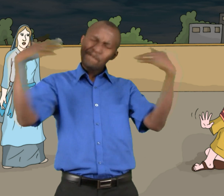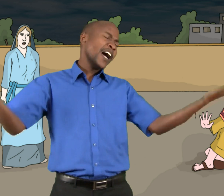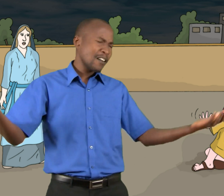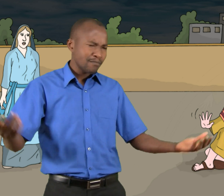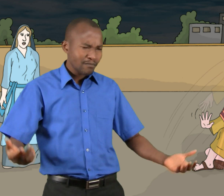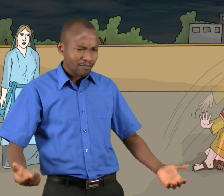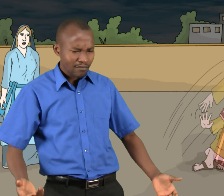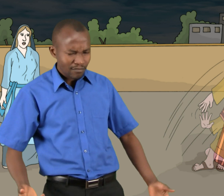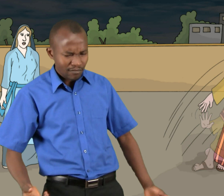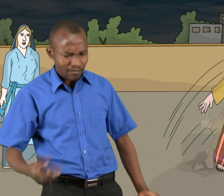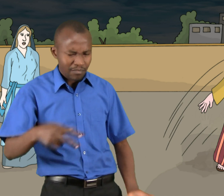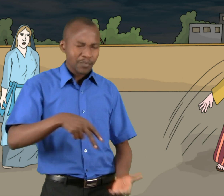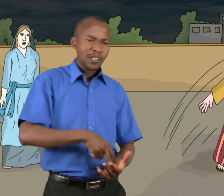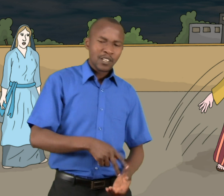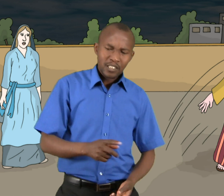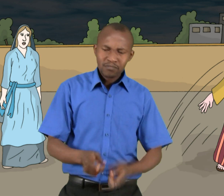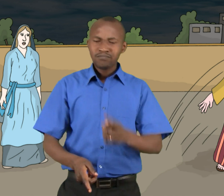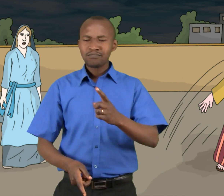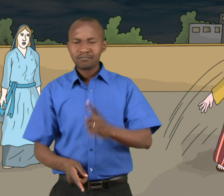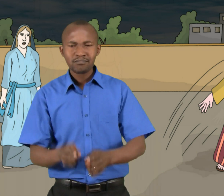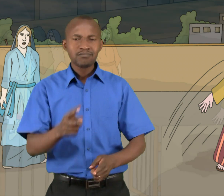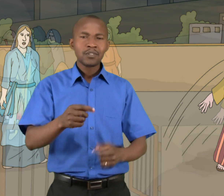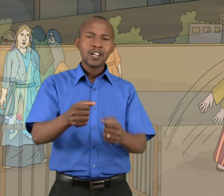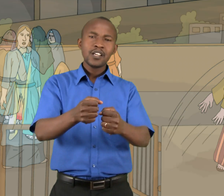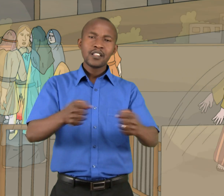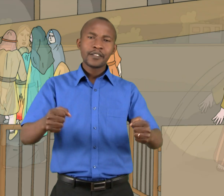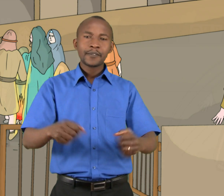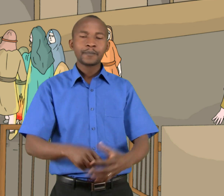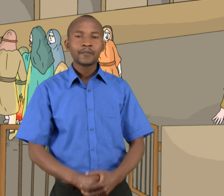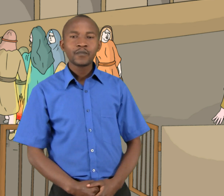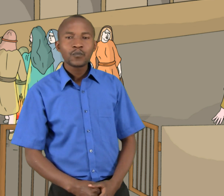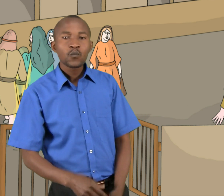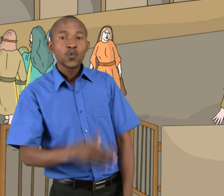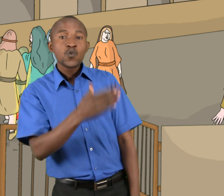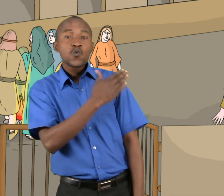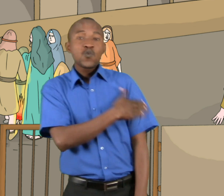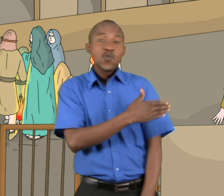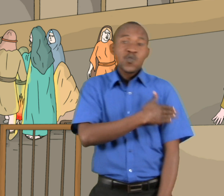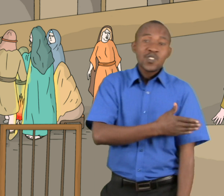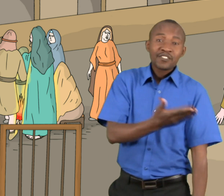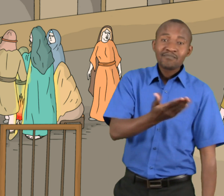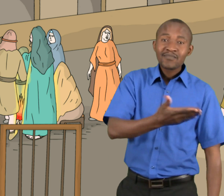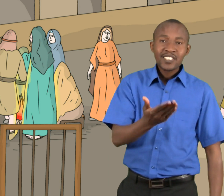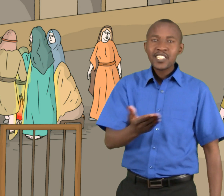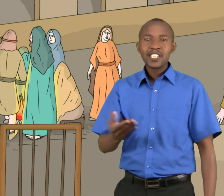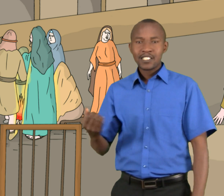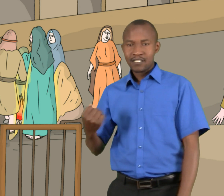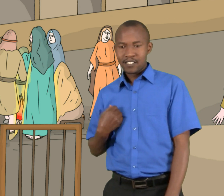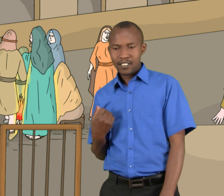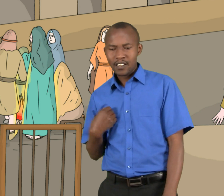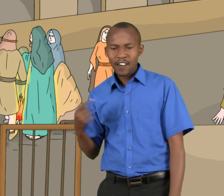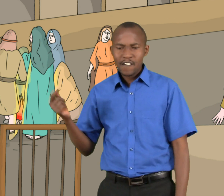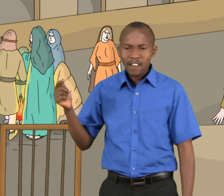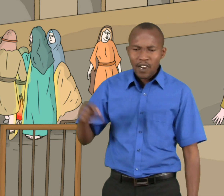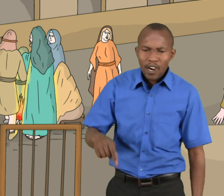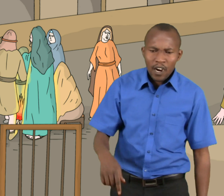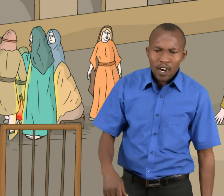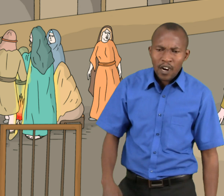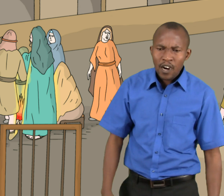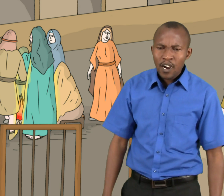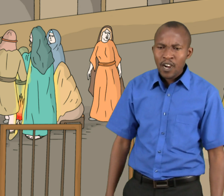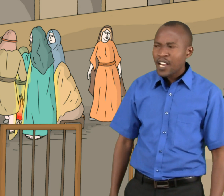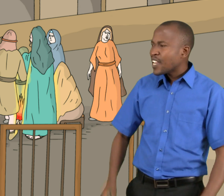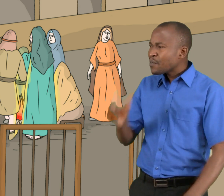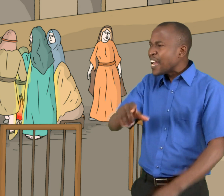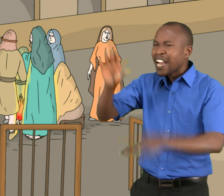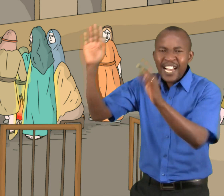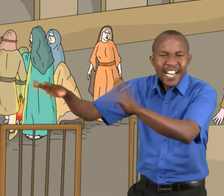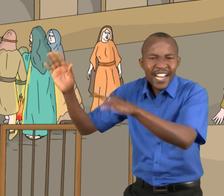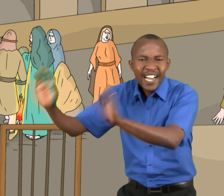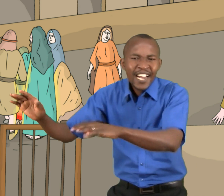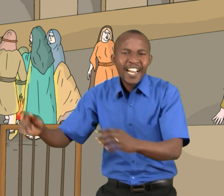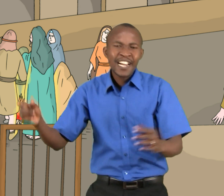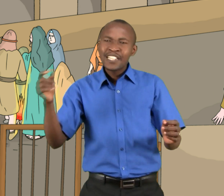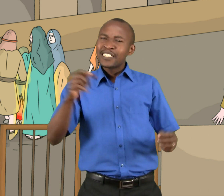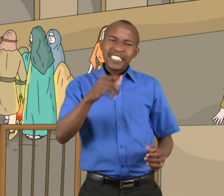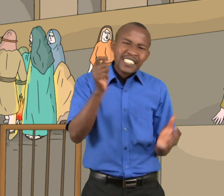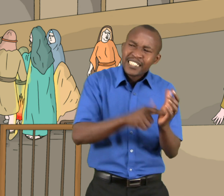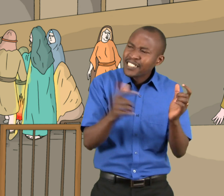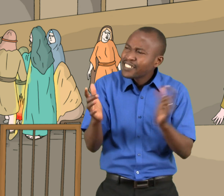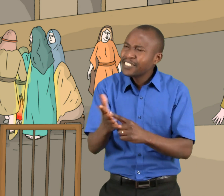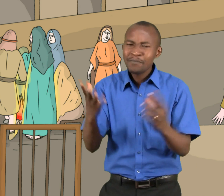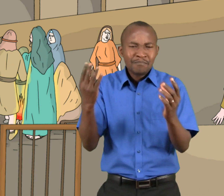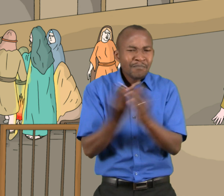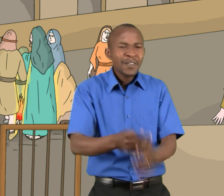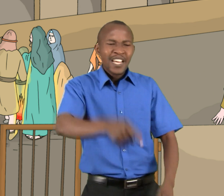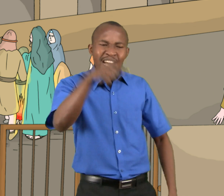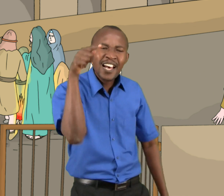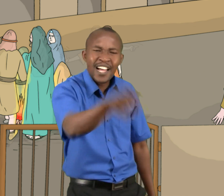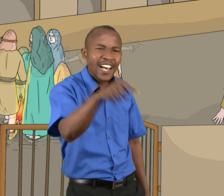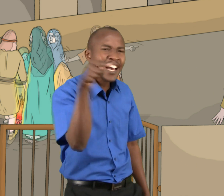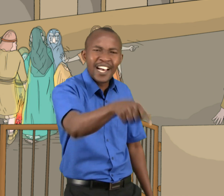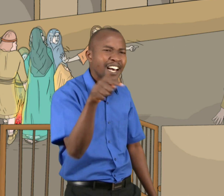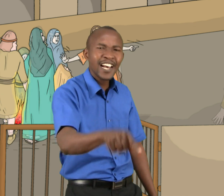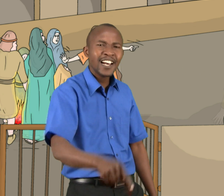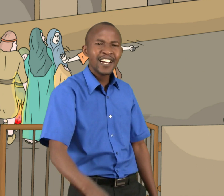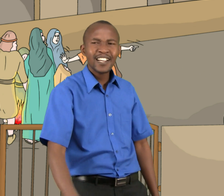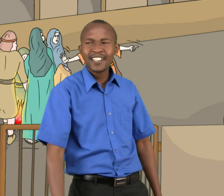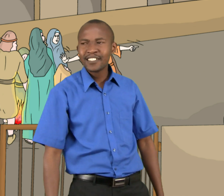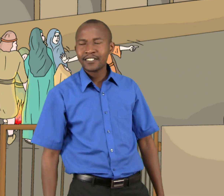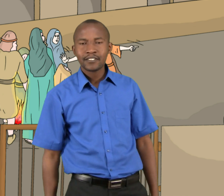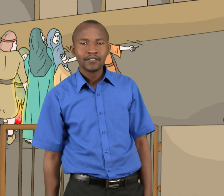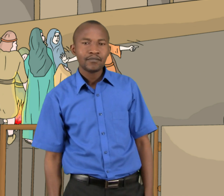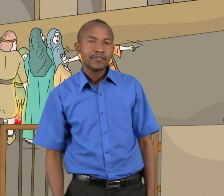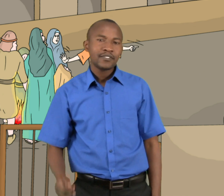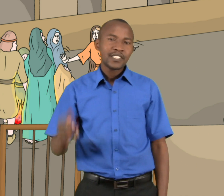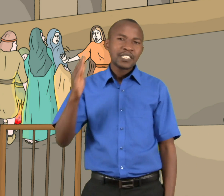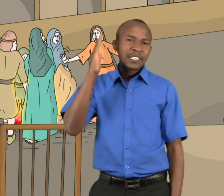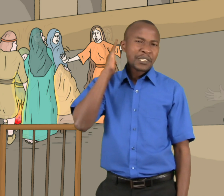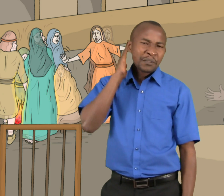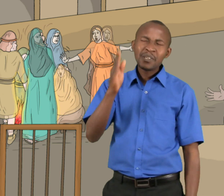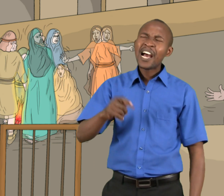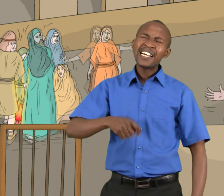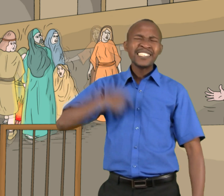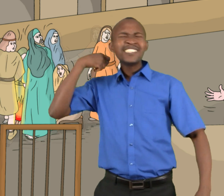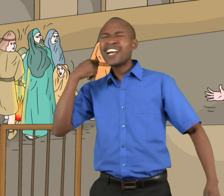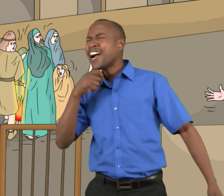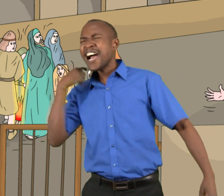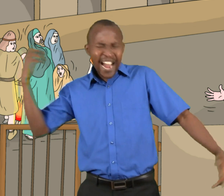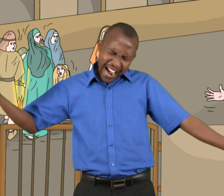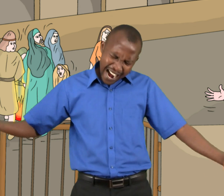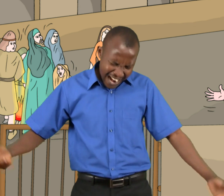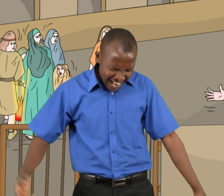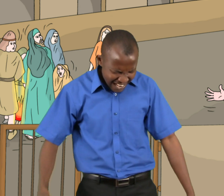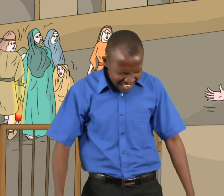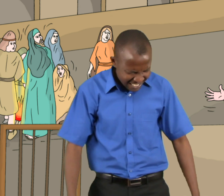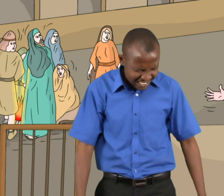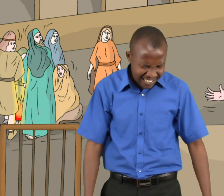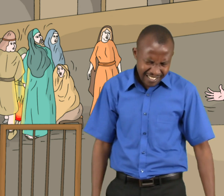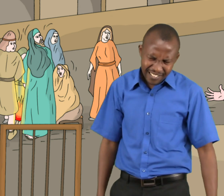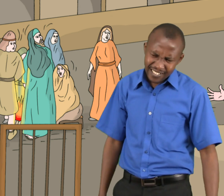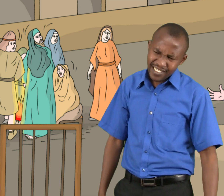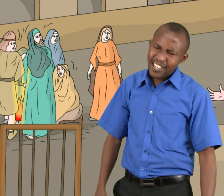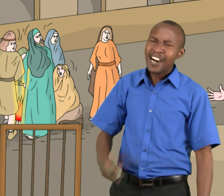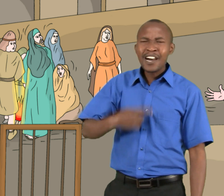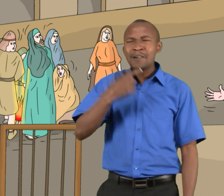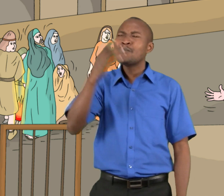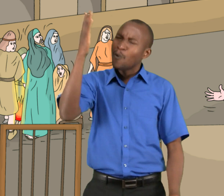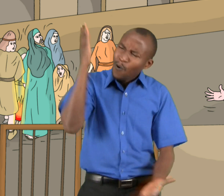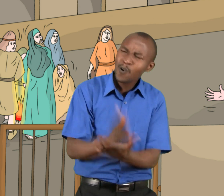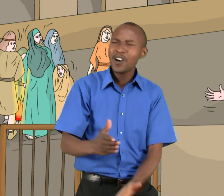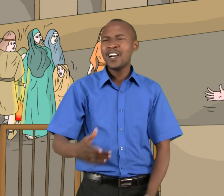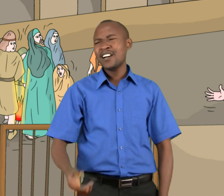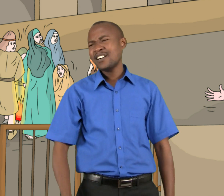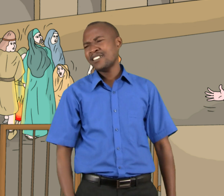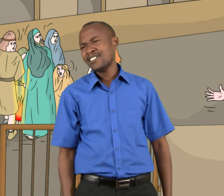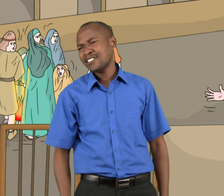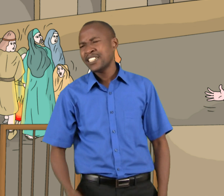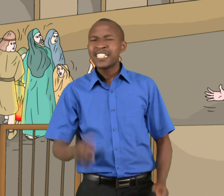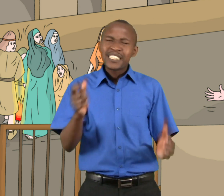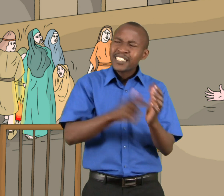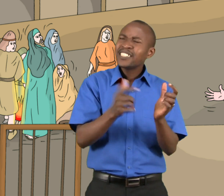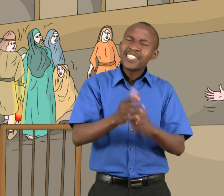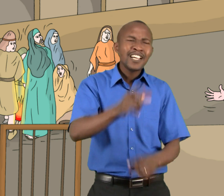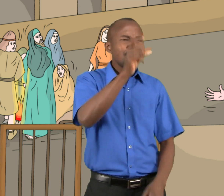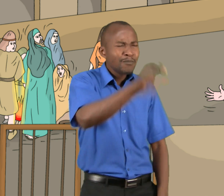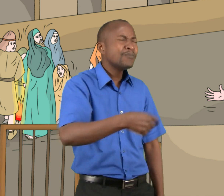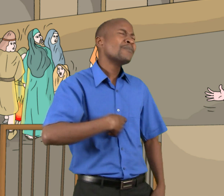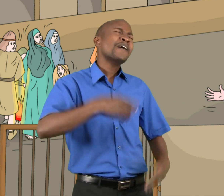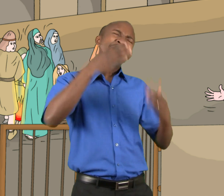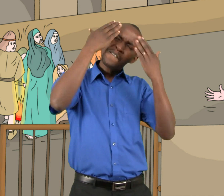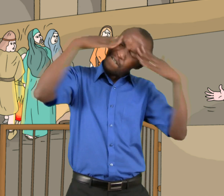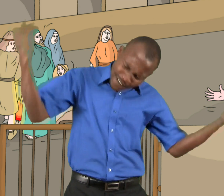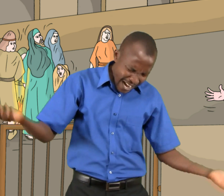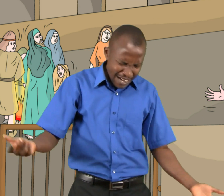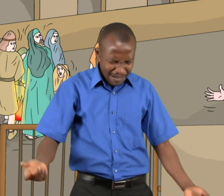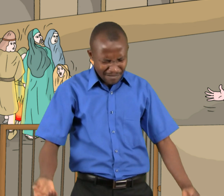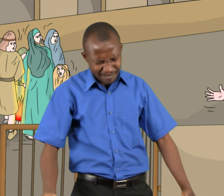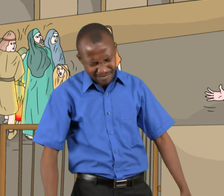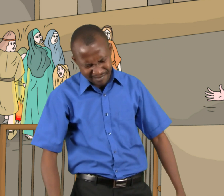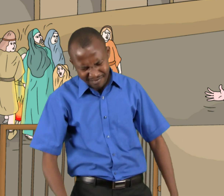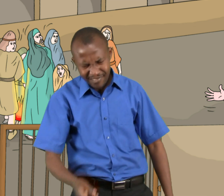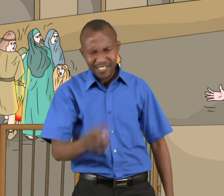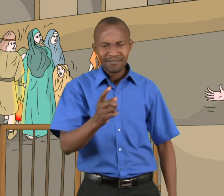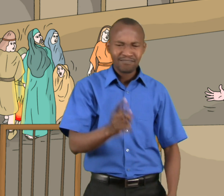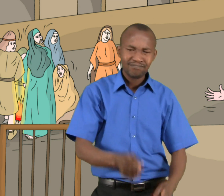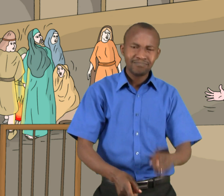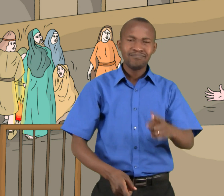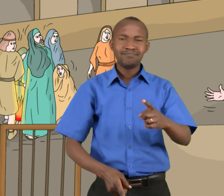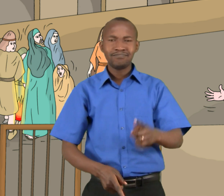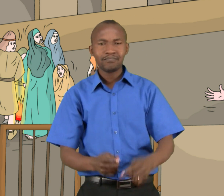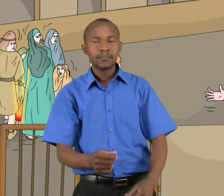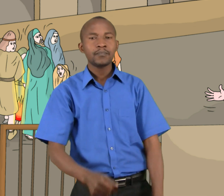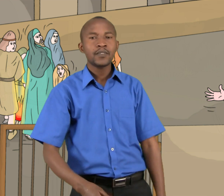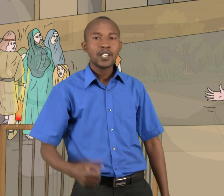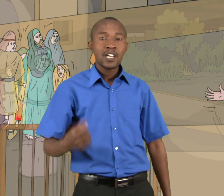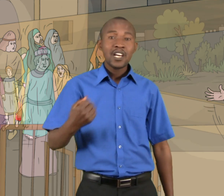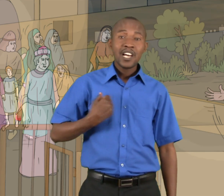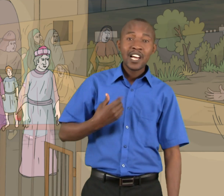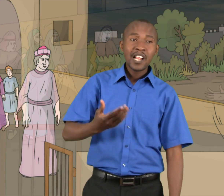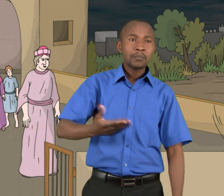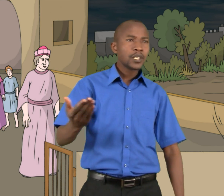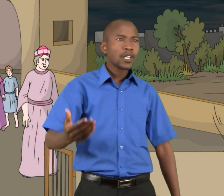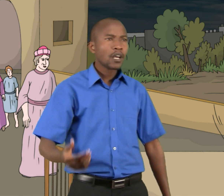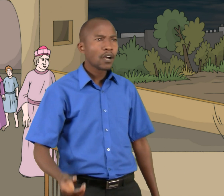When Peter had gone out to the gateway, another servant girl saw him and said to the people there, “This man was with Jesus of Nazareth.” And again he denied it with an oath: “I do not know the man!”